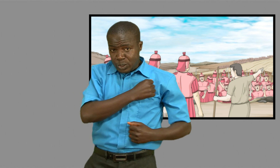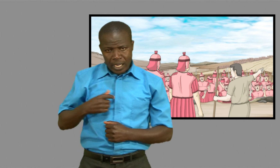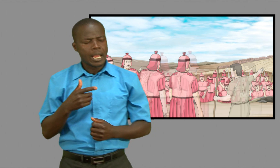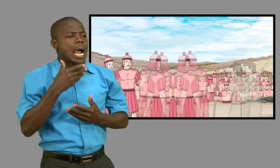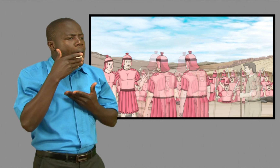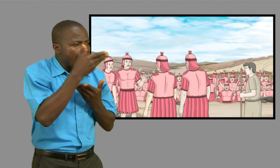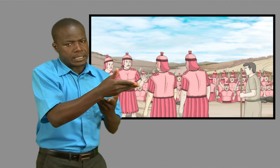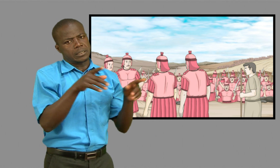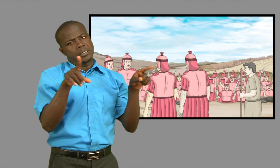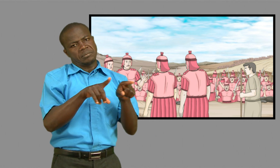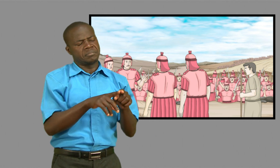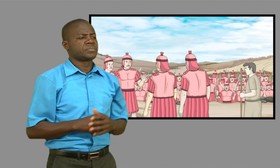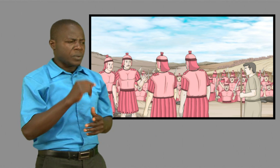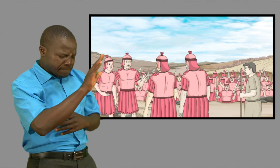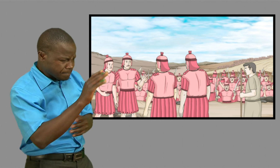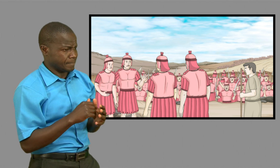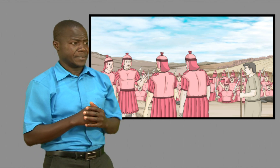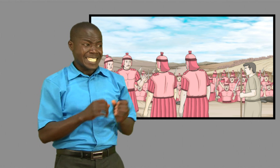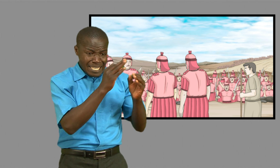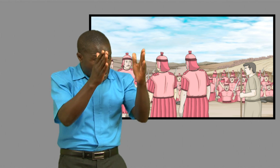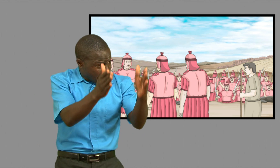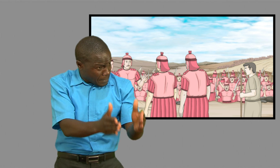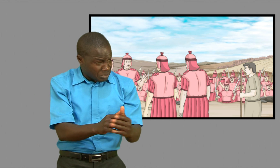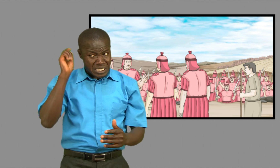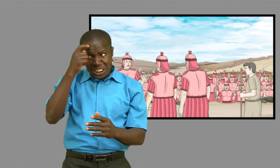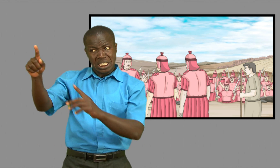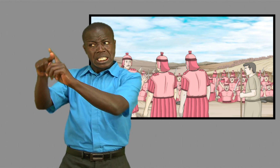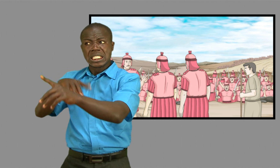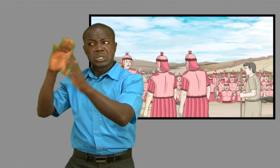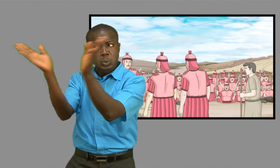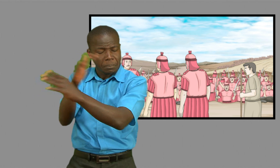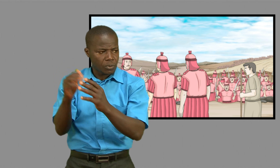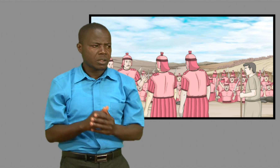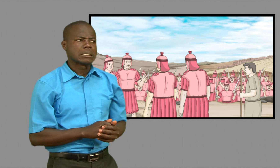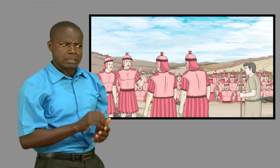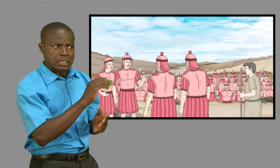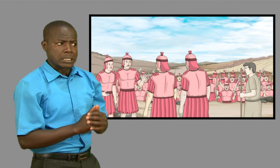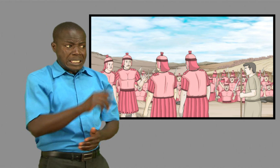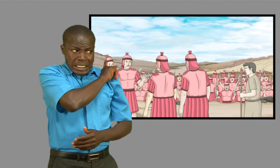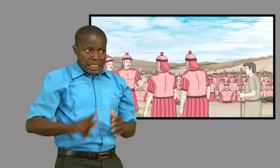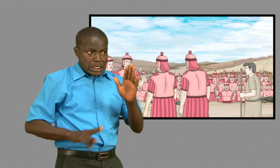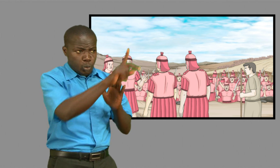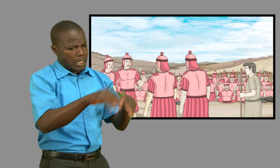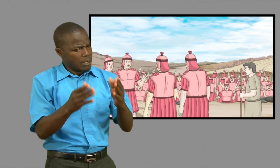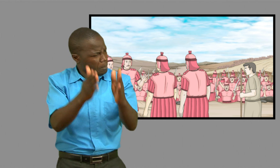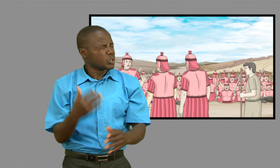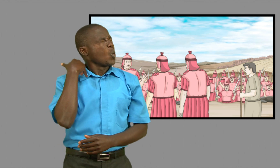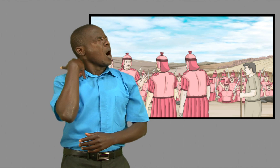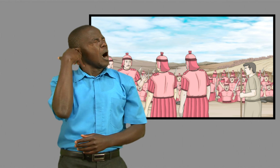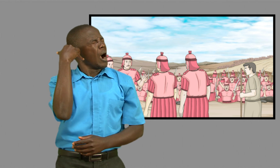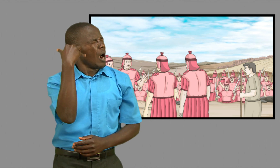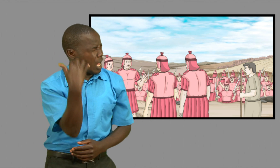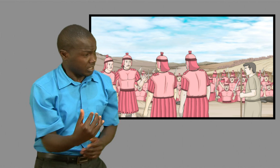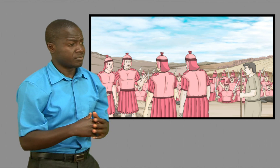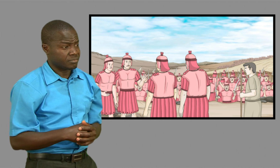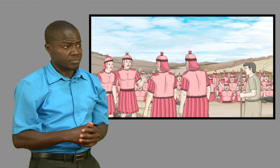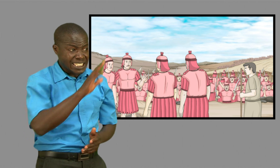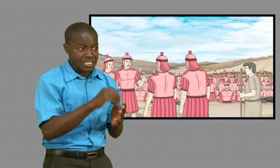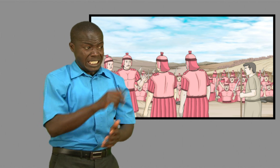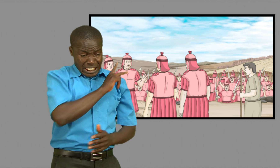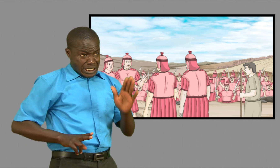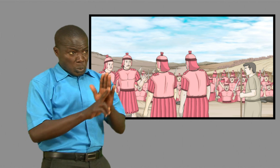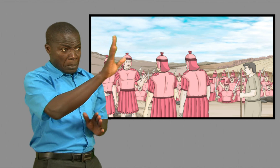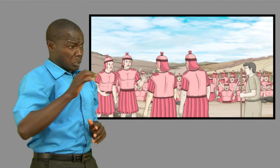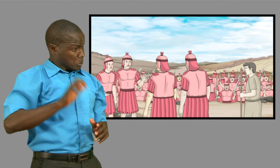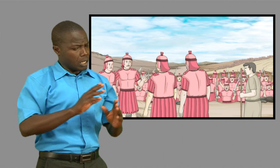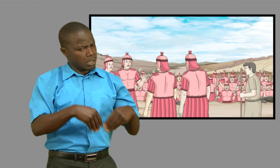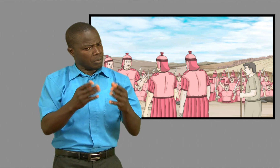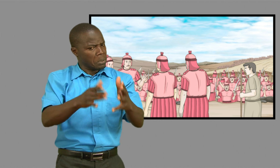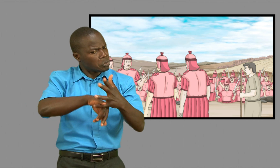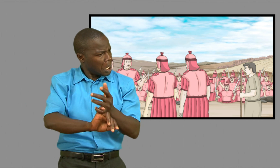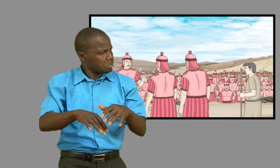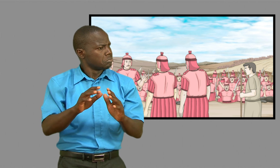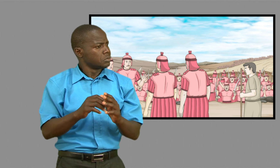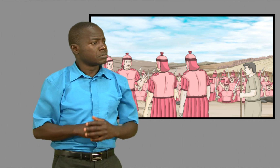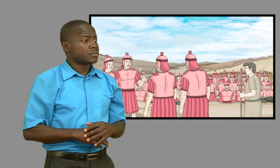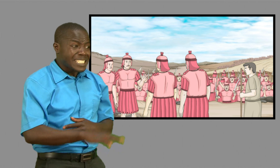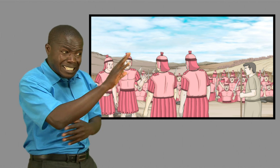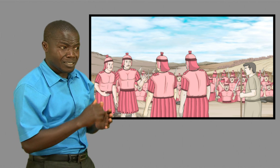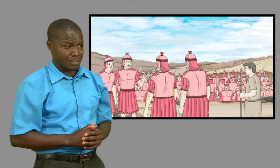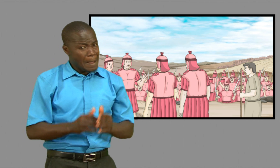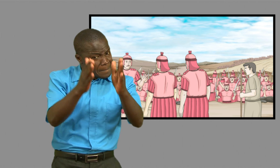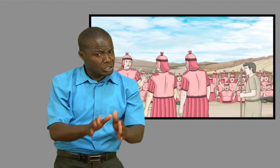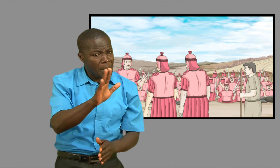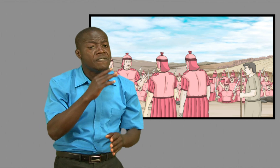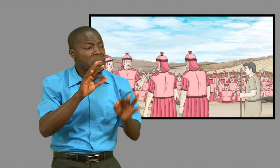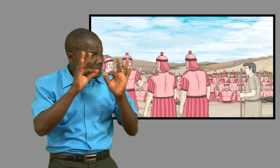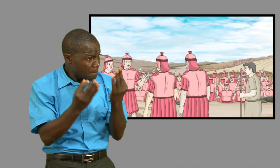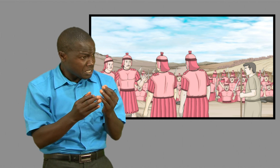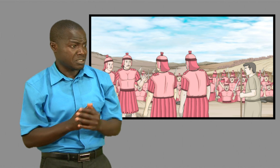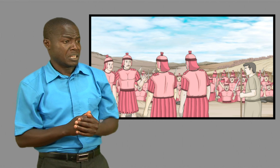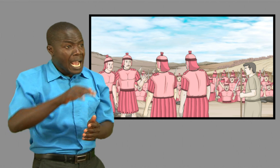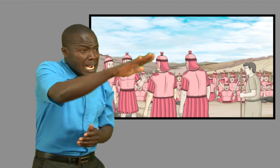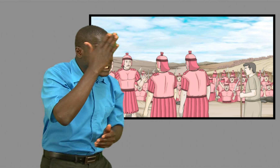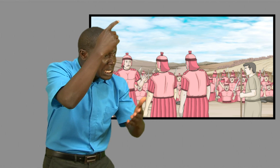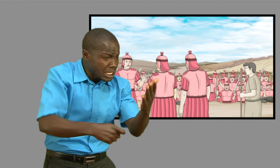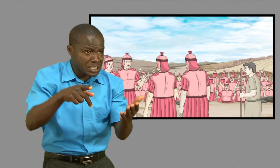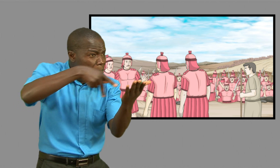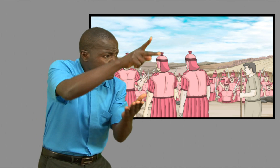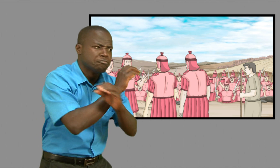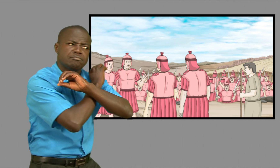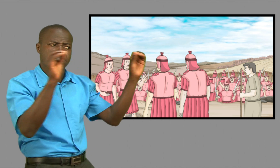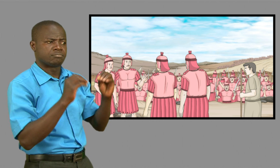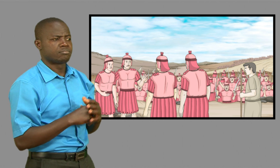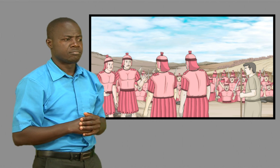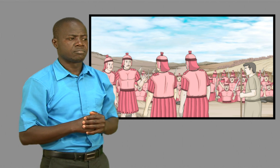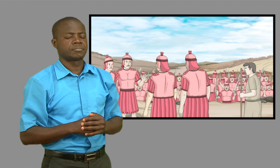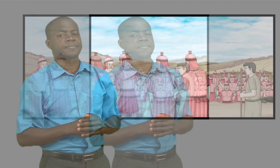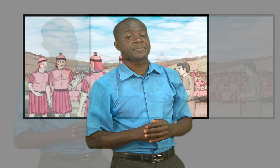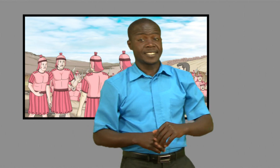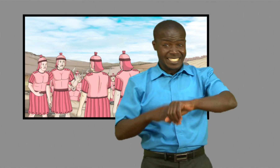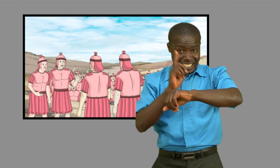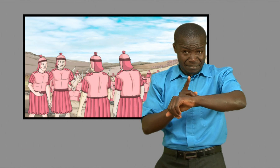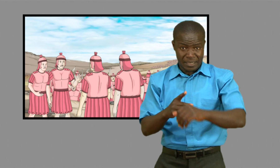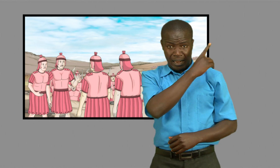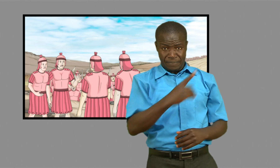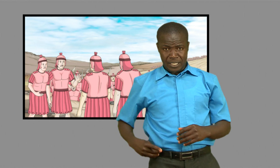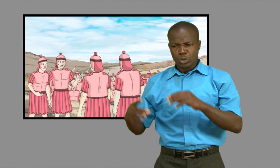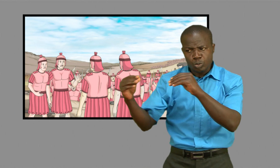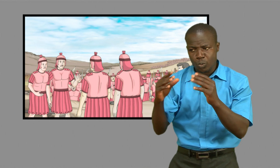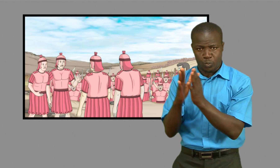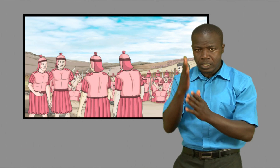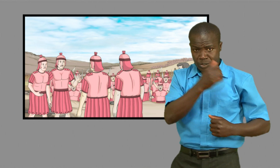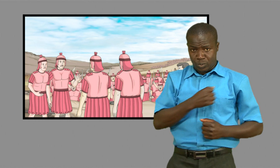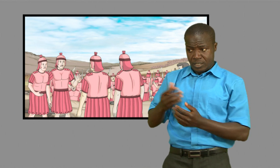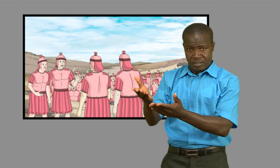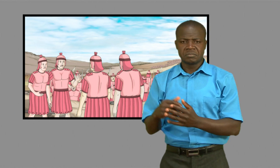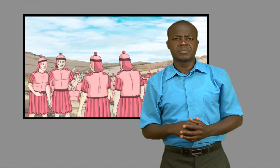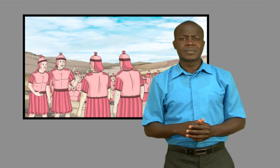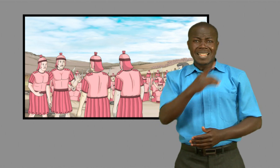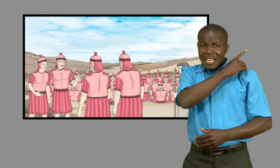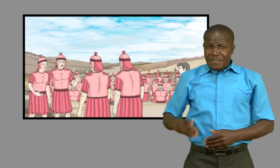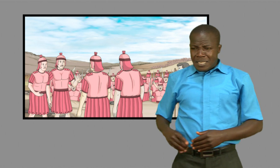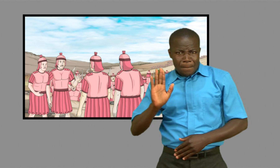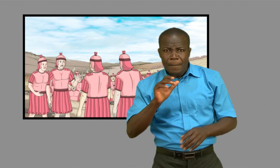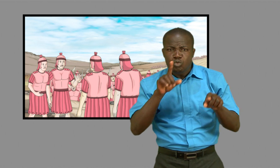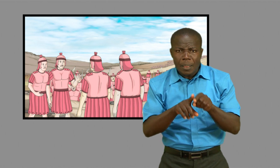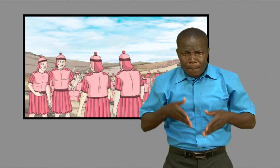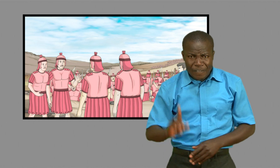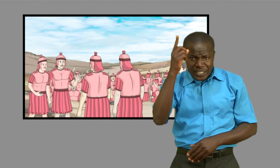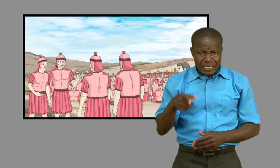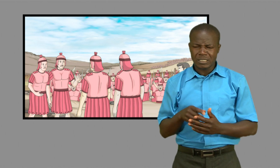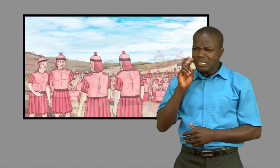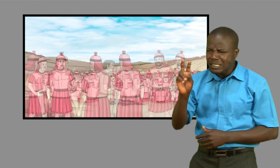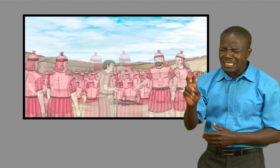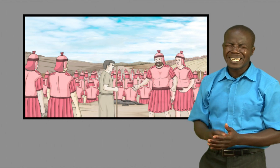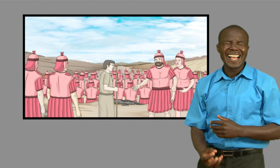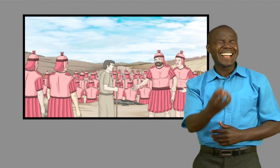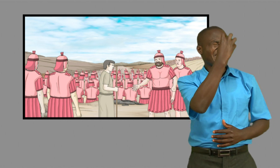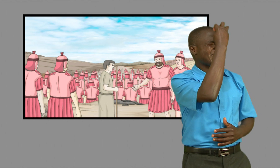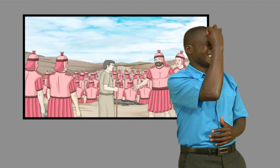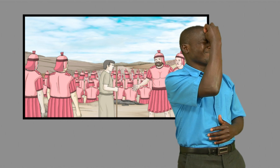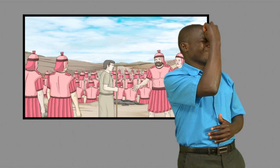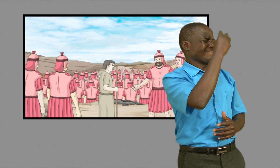Just who is this uncircumcised Philistine, that he should defy the armies of the living God?” The people told him about the offer, saying, “That is what will be done for the man who kills him.”